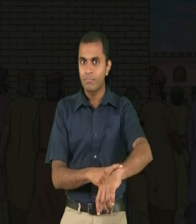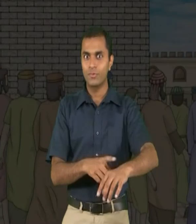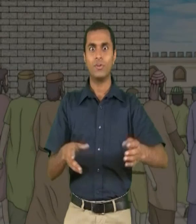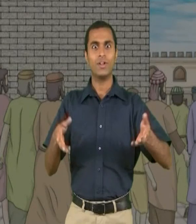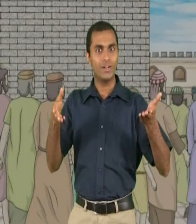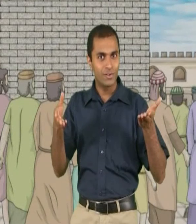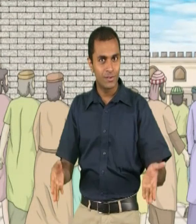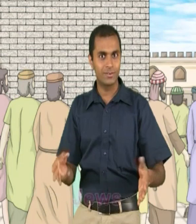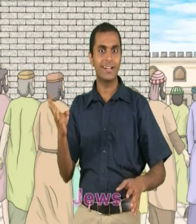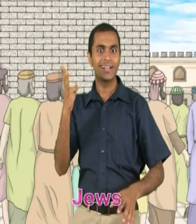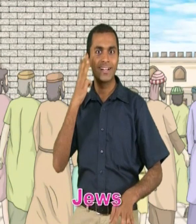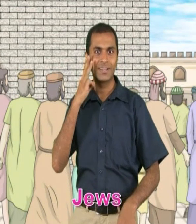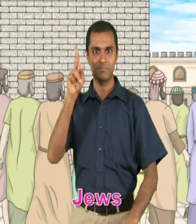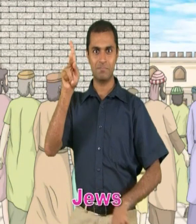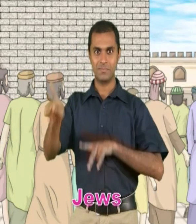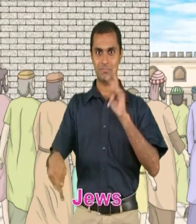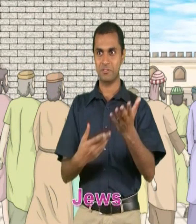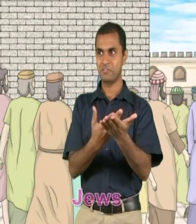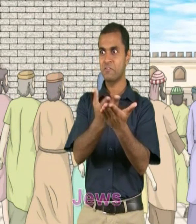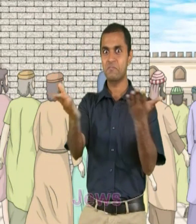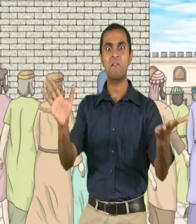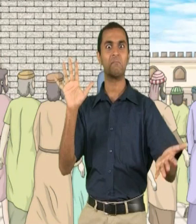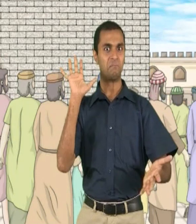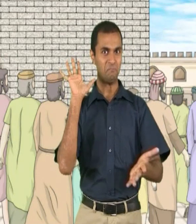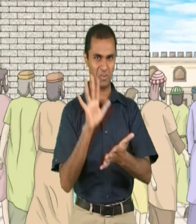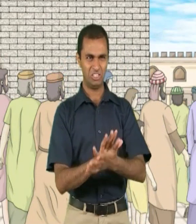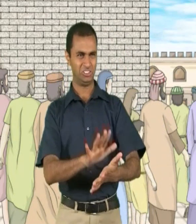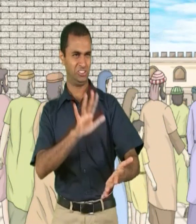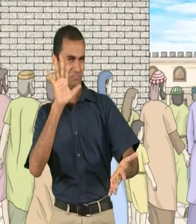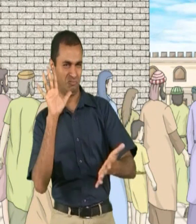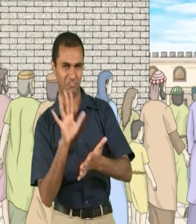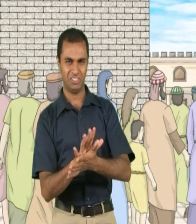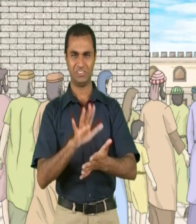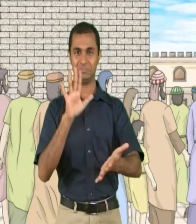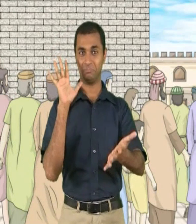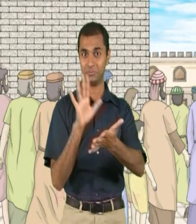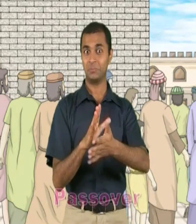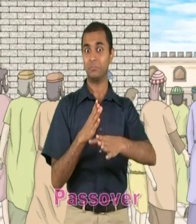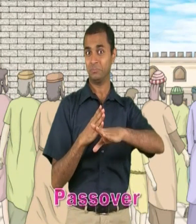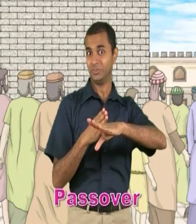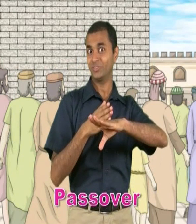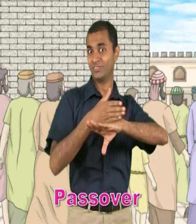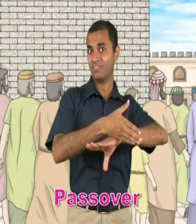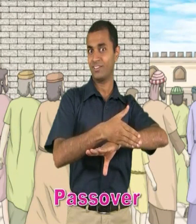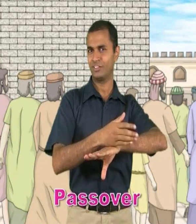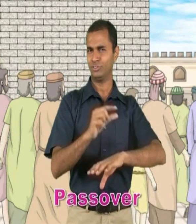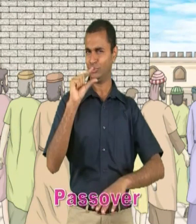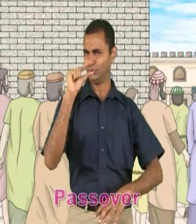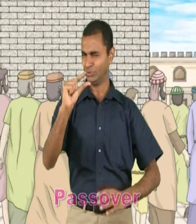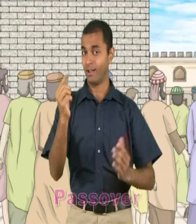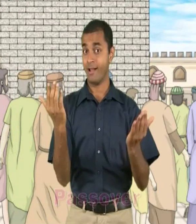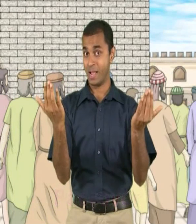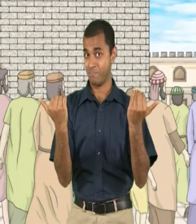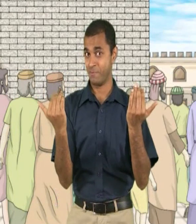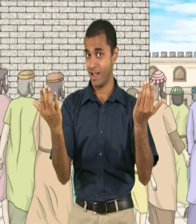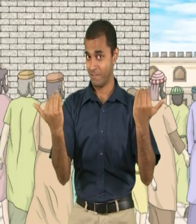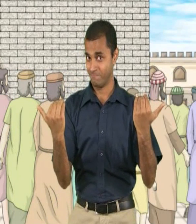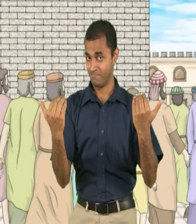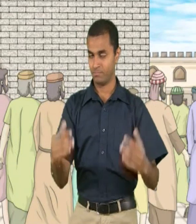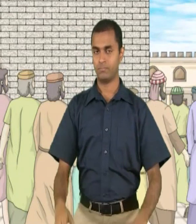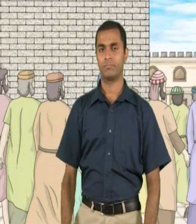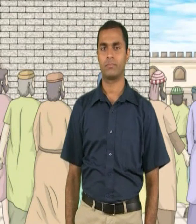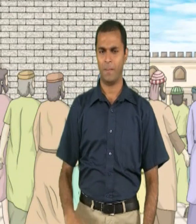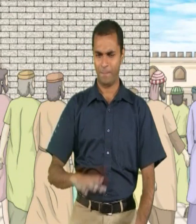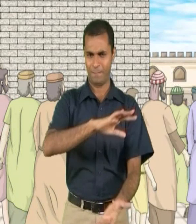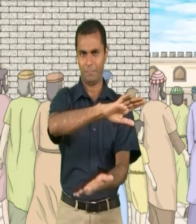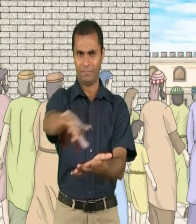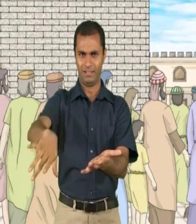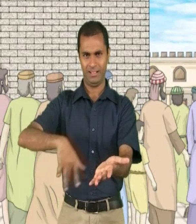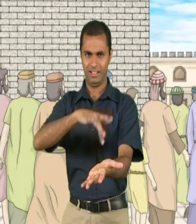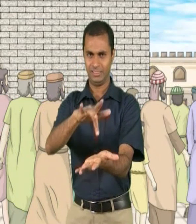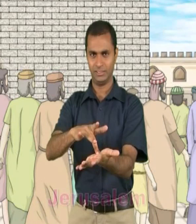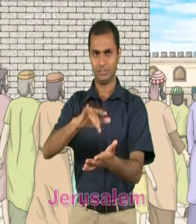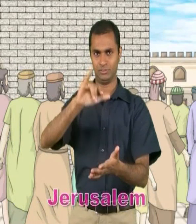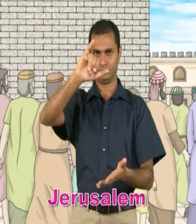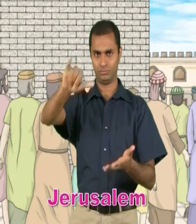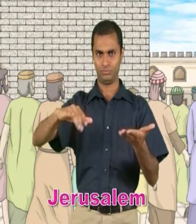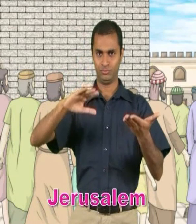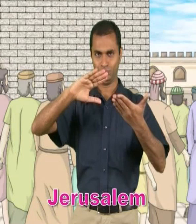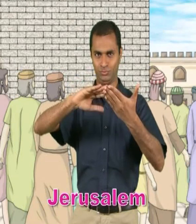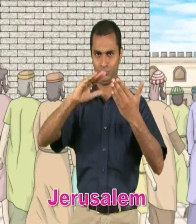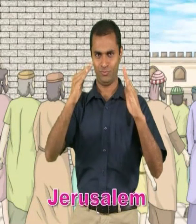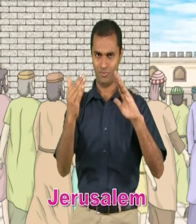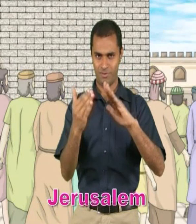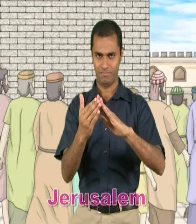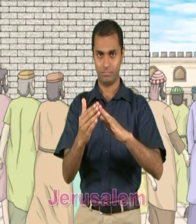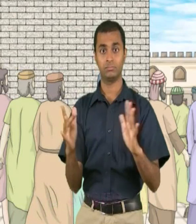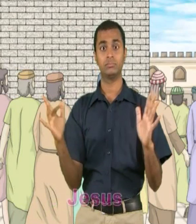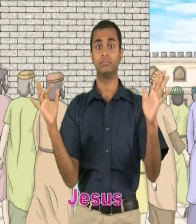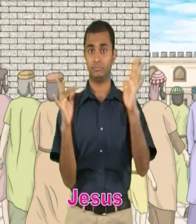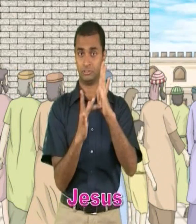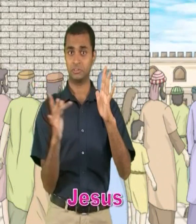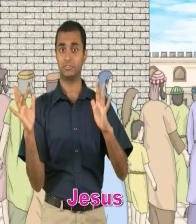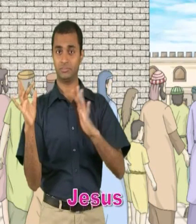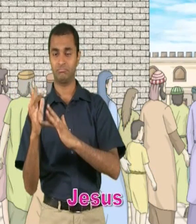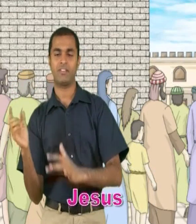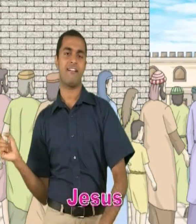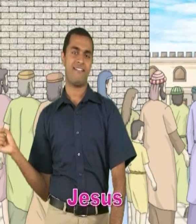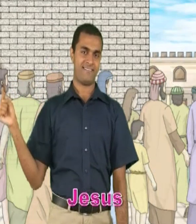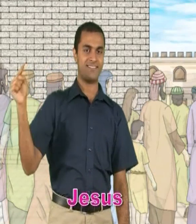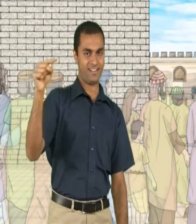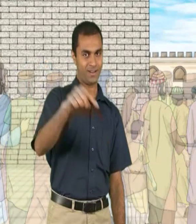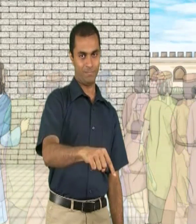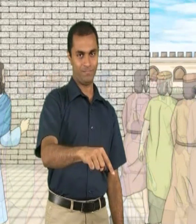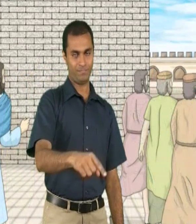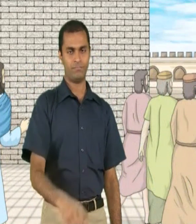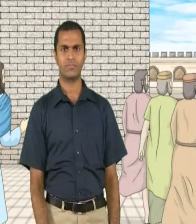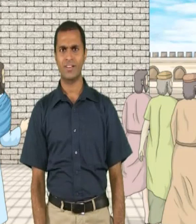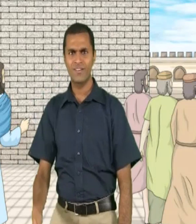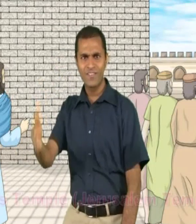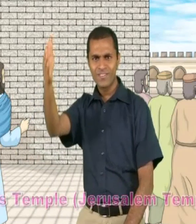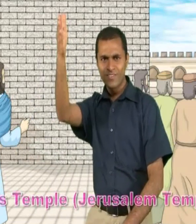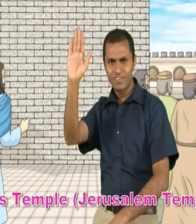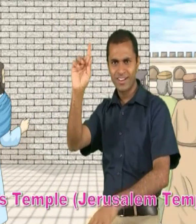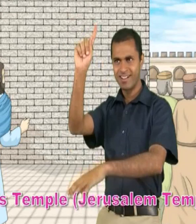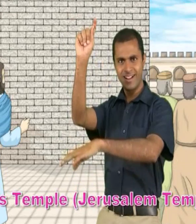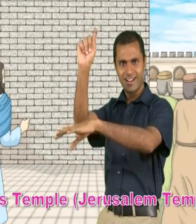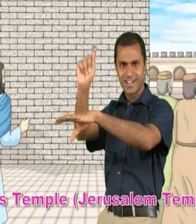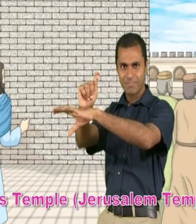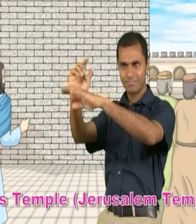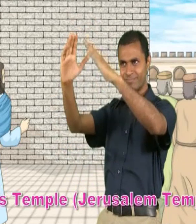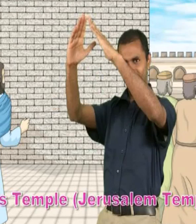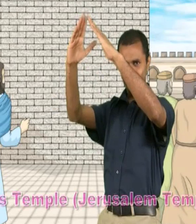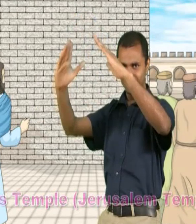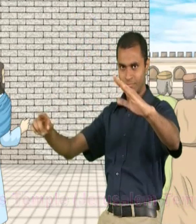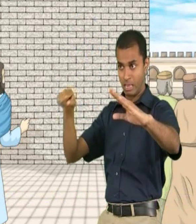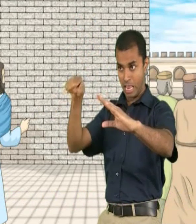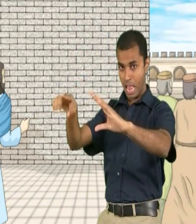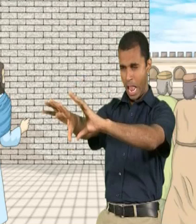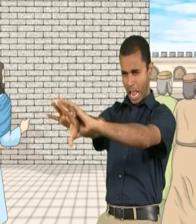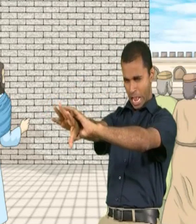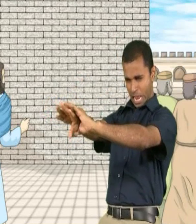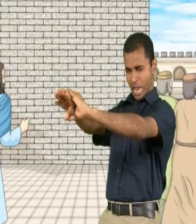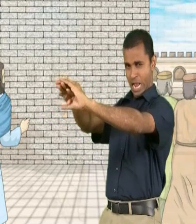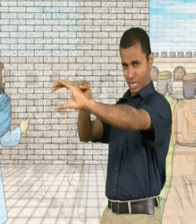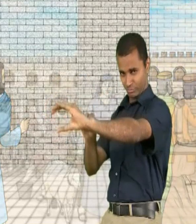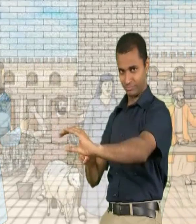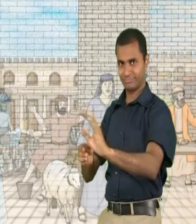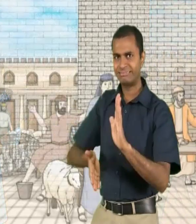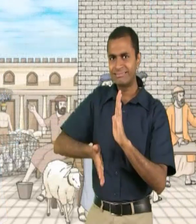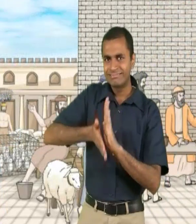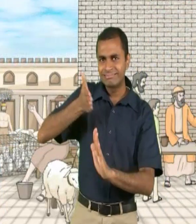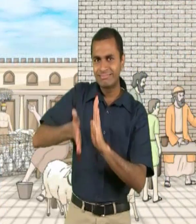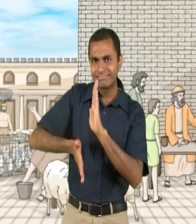When the Jewish Passover was near, Jesus went up to Jerusalem.